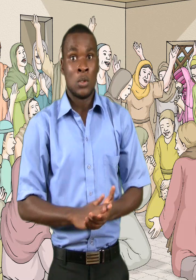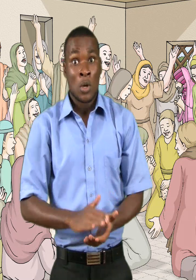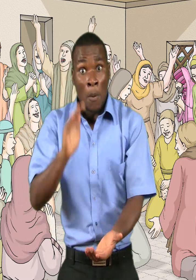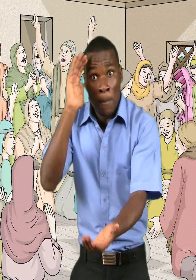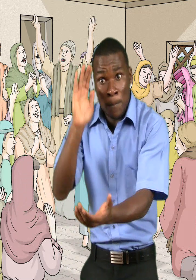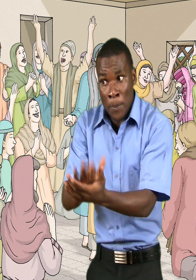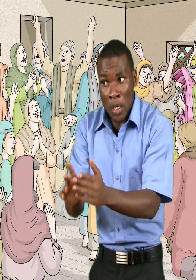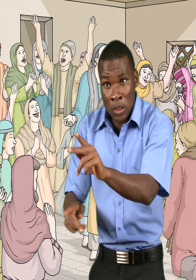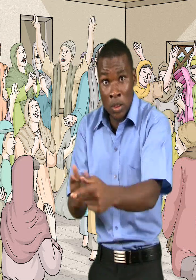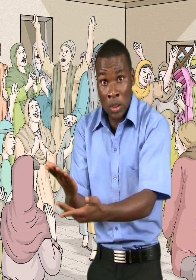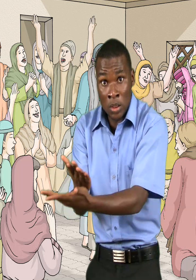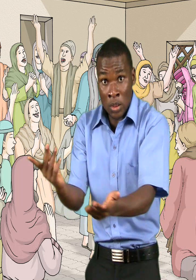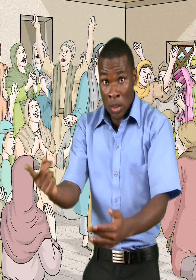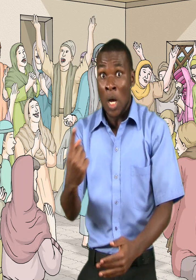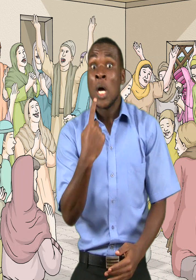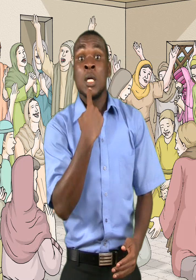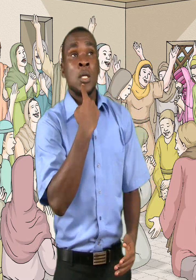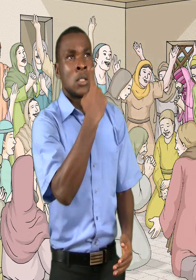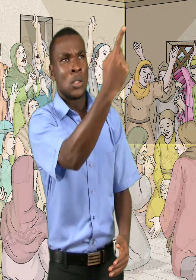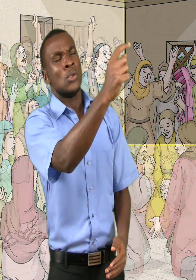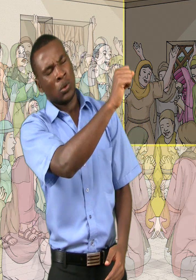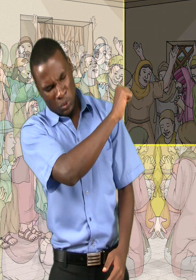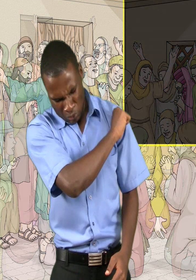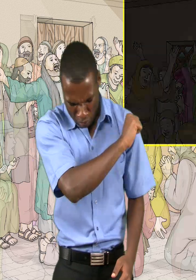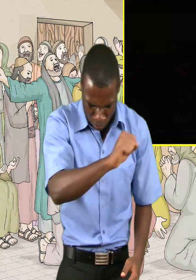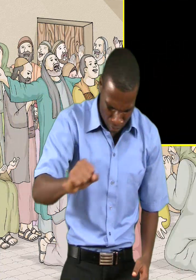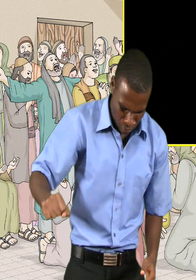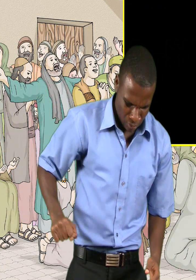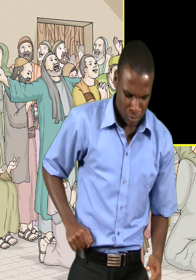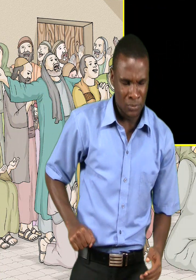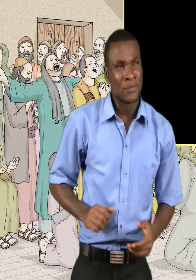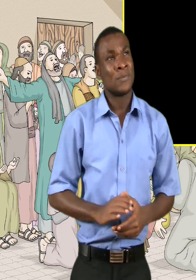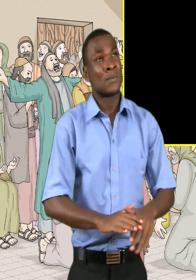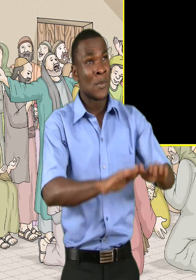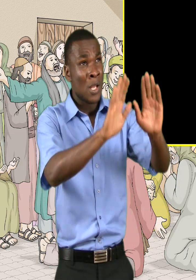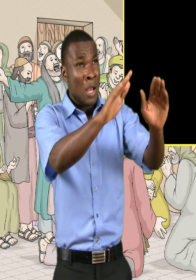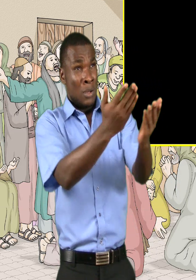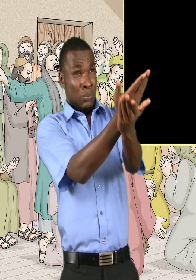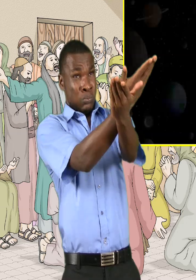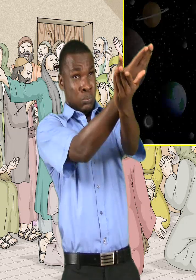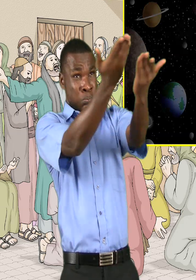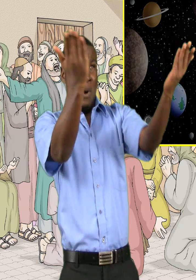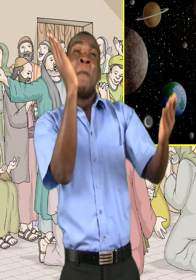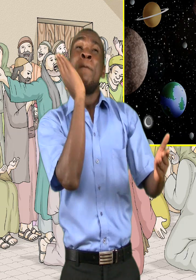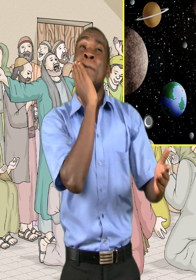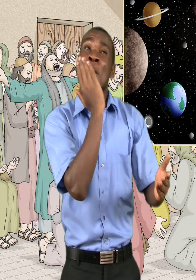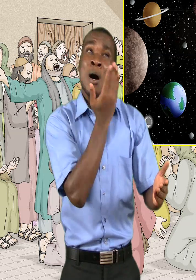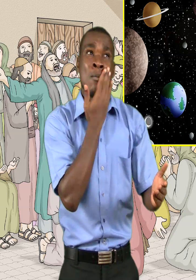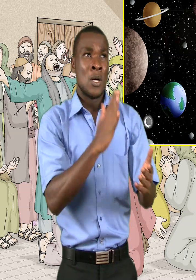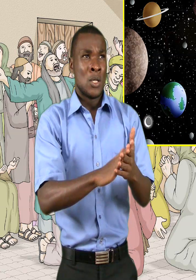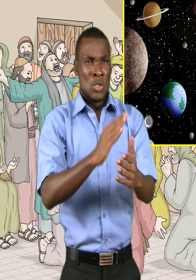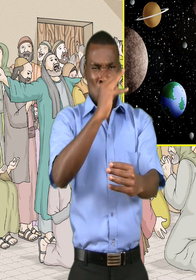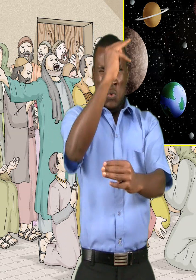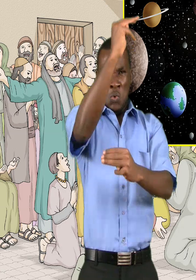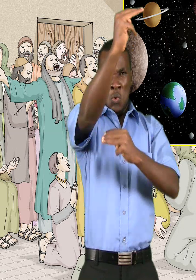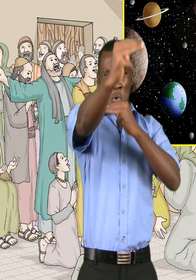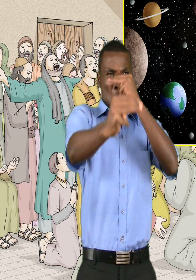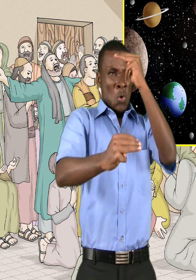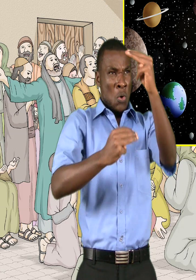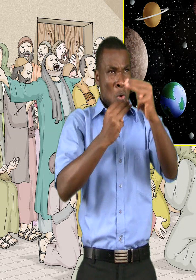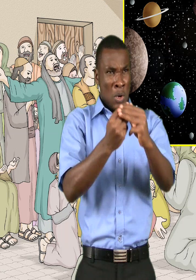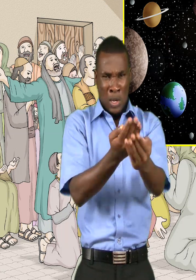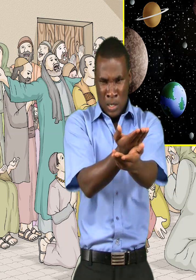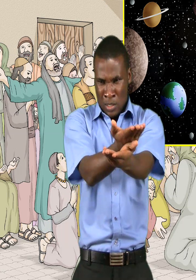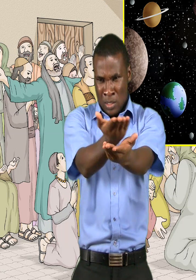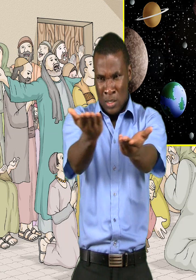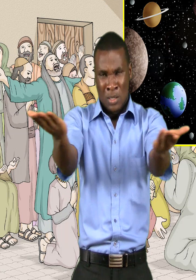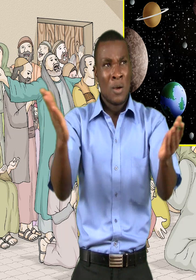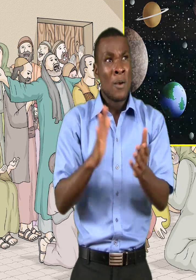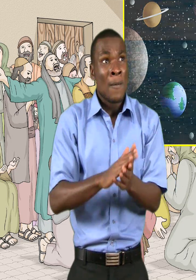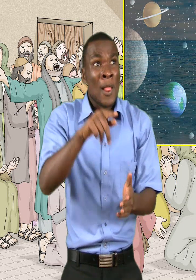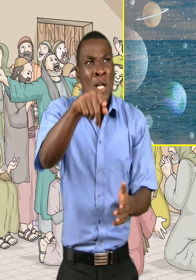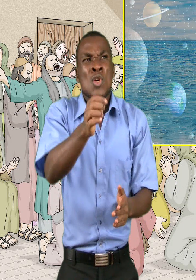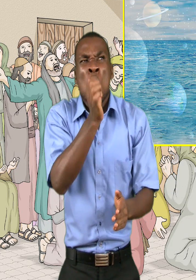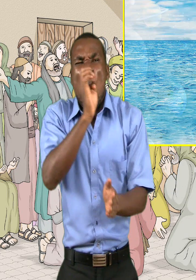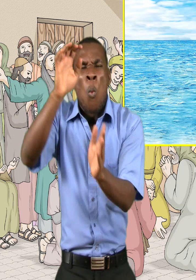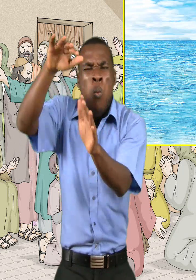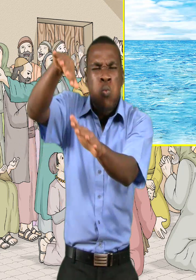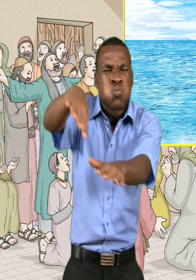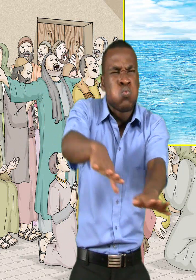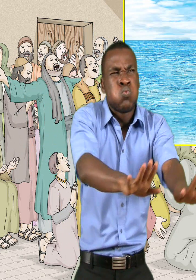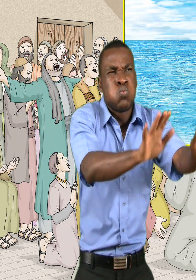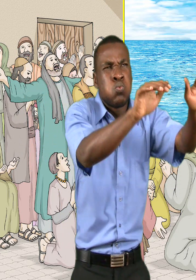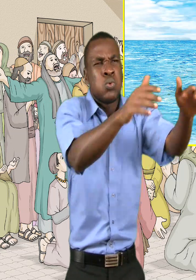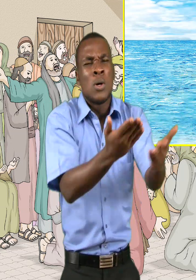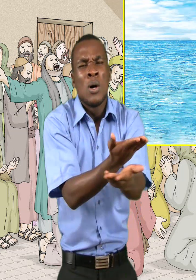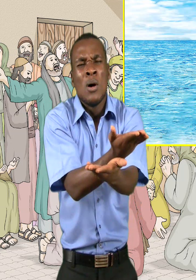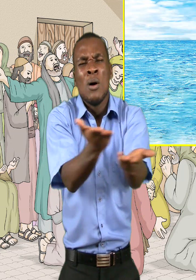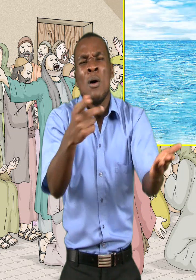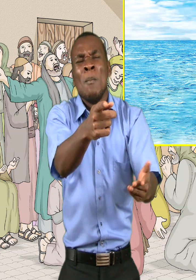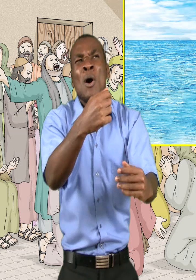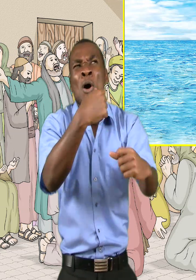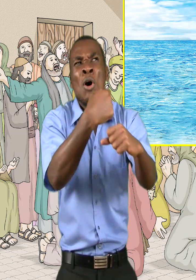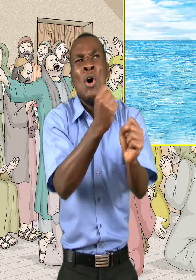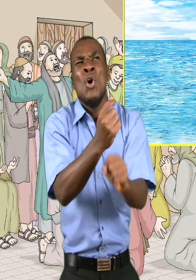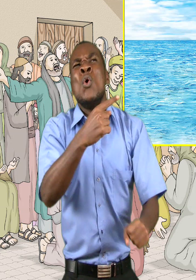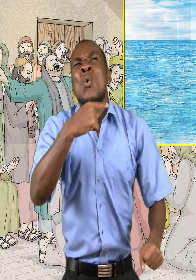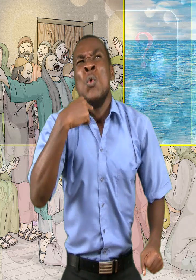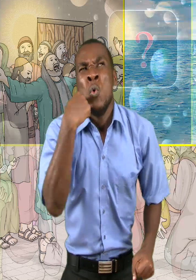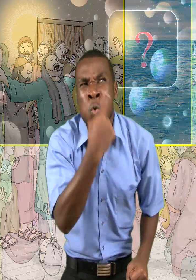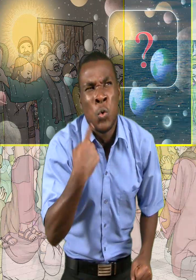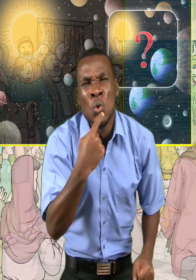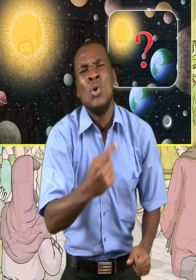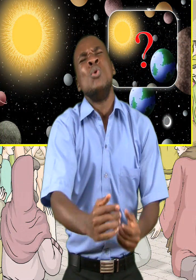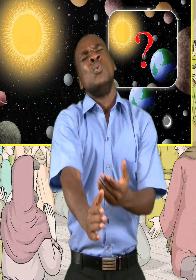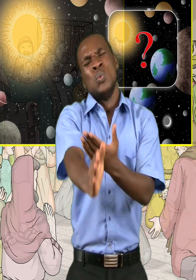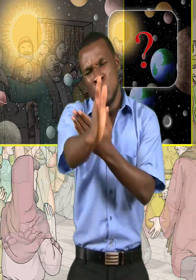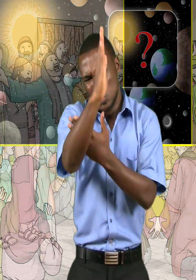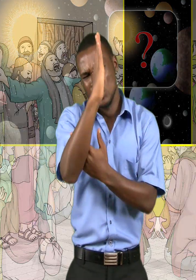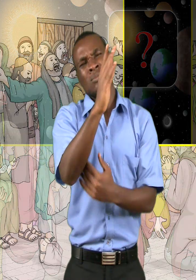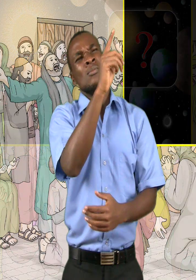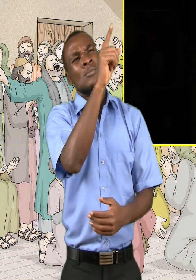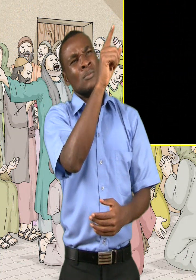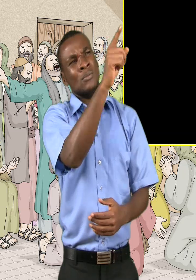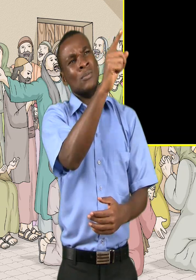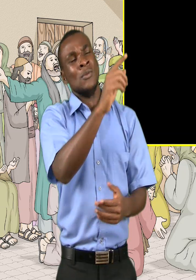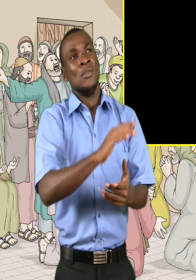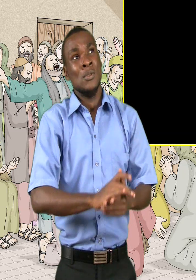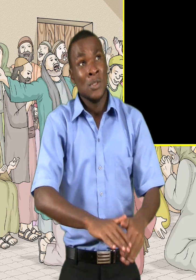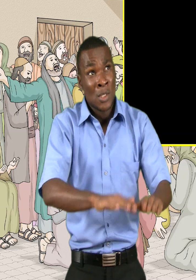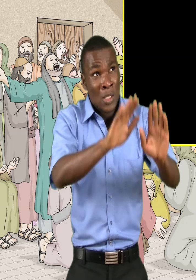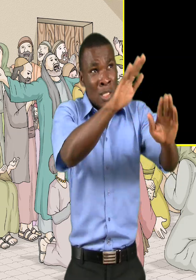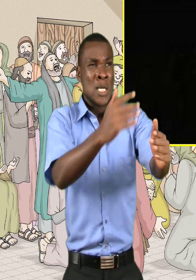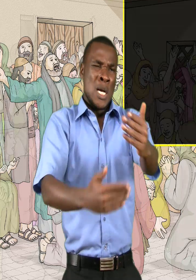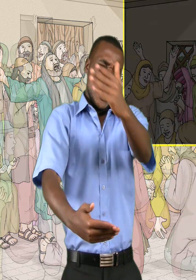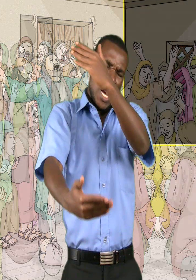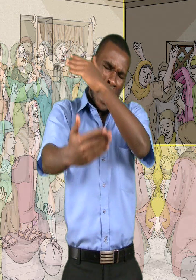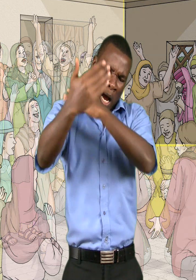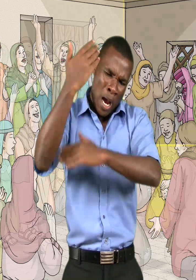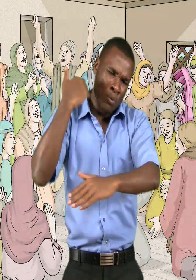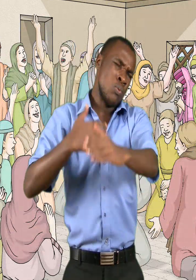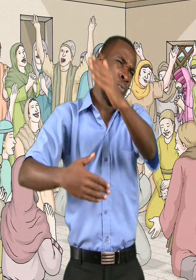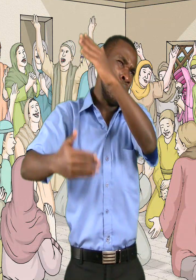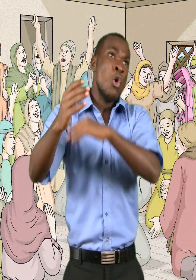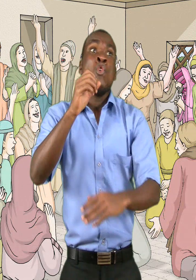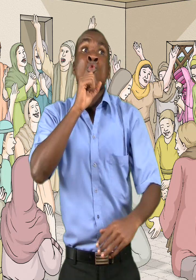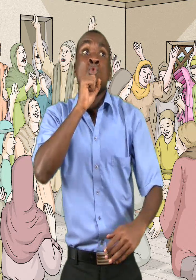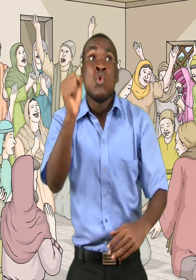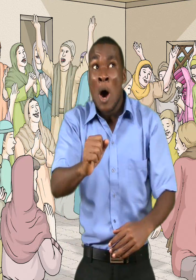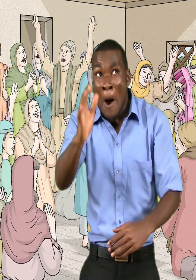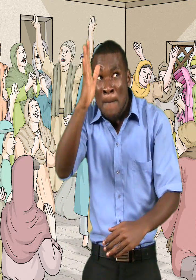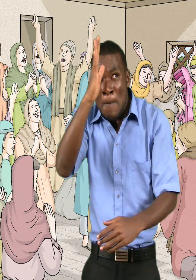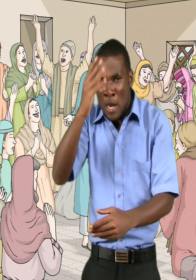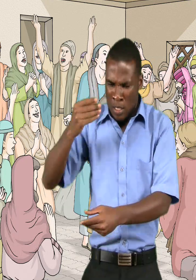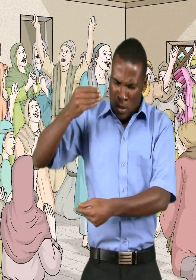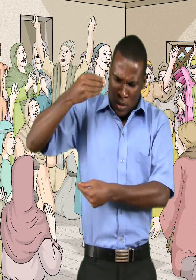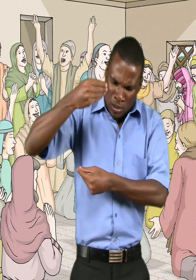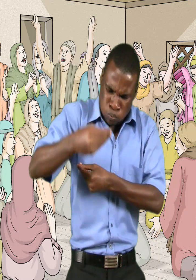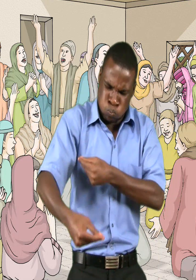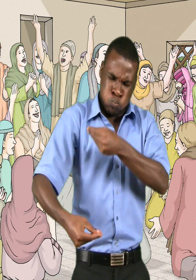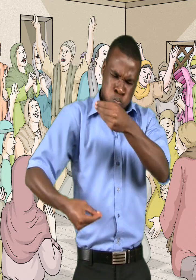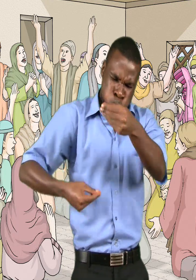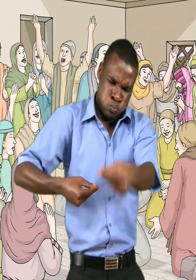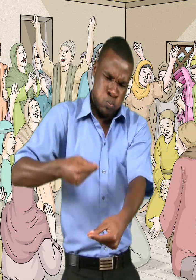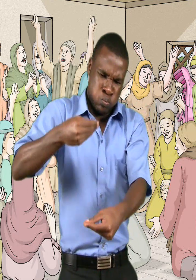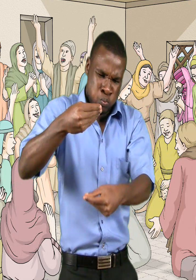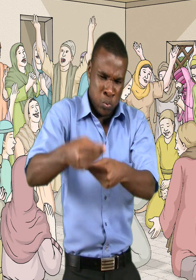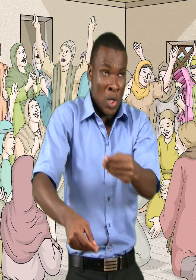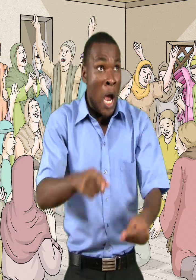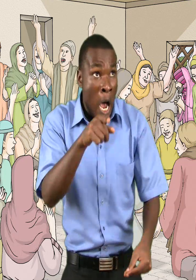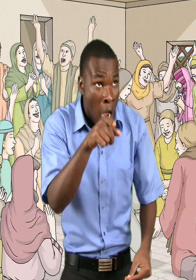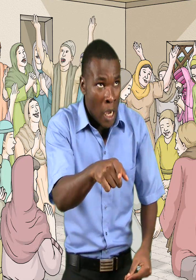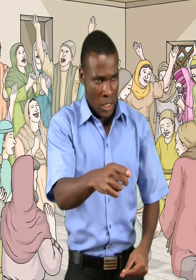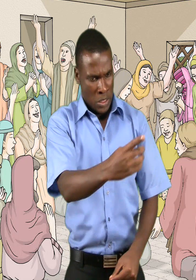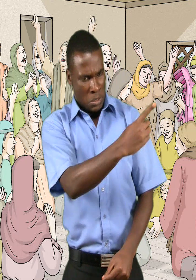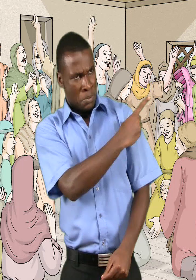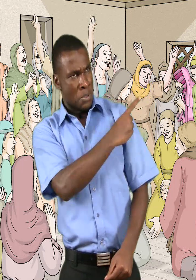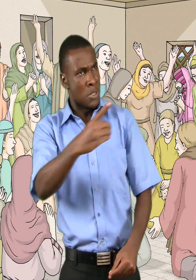“Sovereign Lord,” they said, “You made the heaven and the earth and the sea and everything in them.